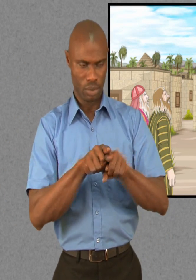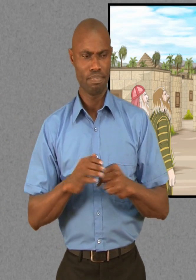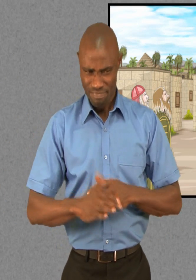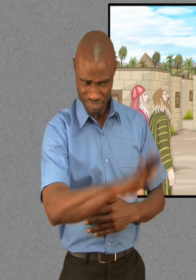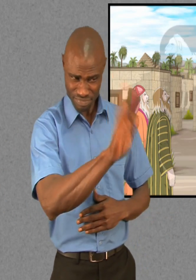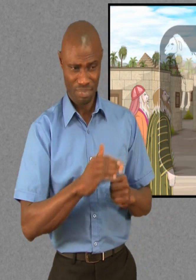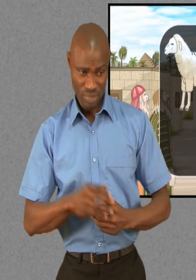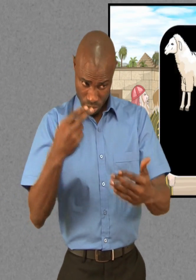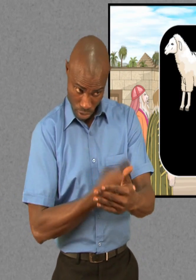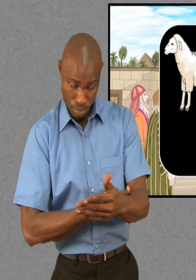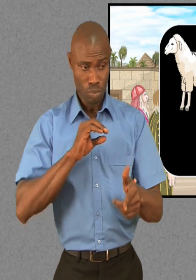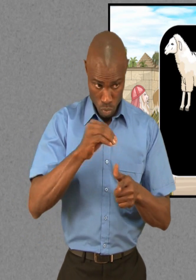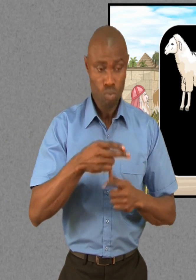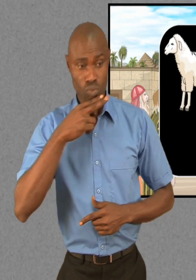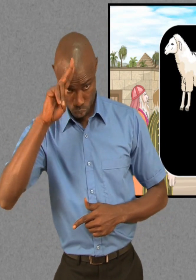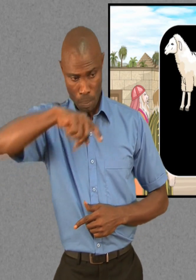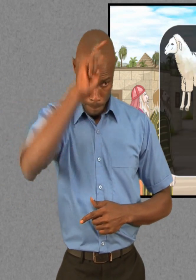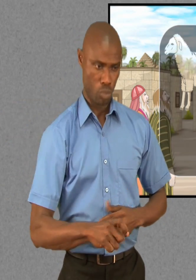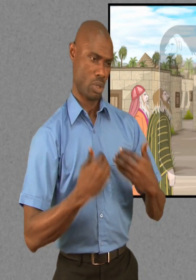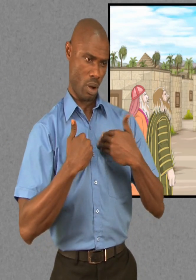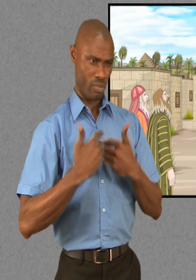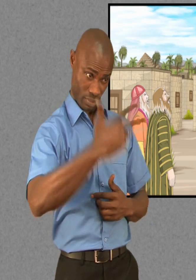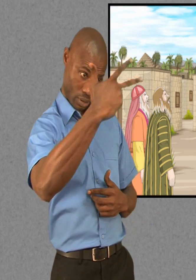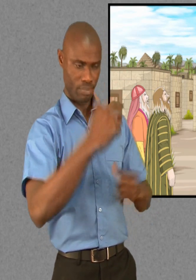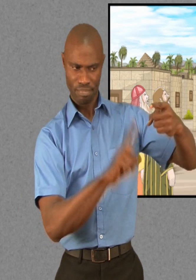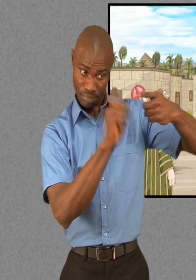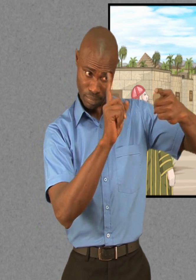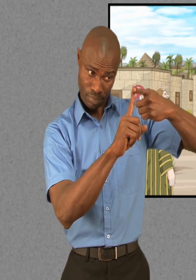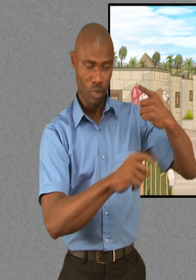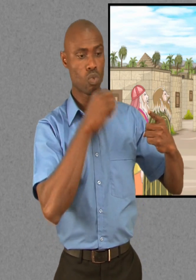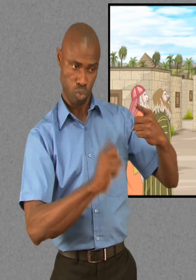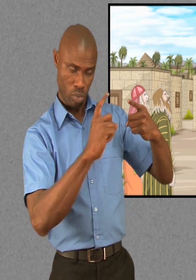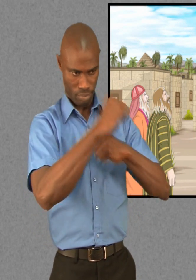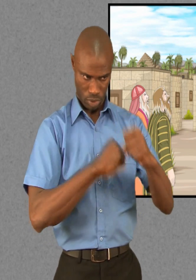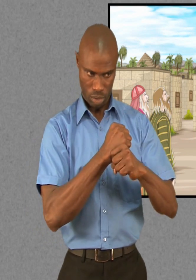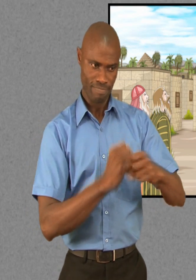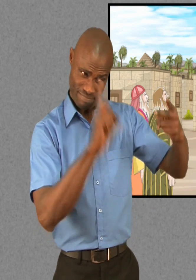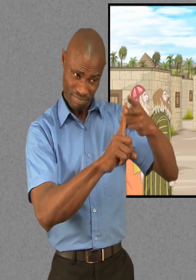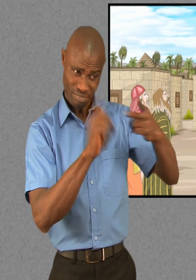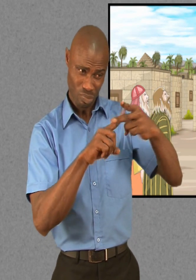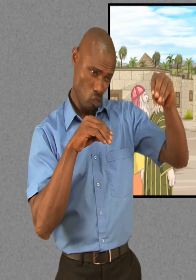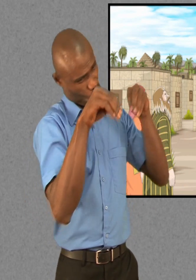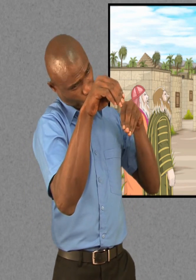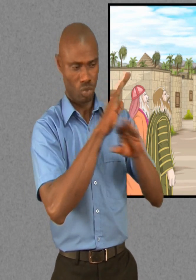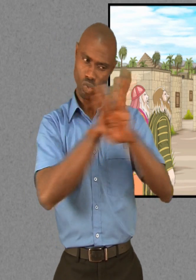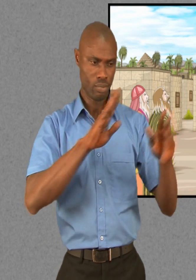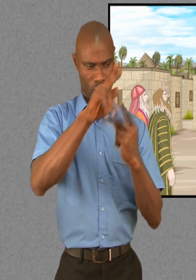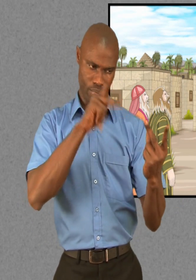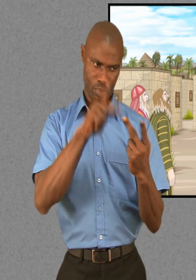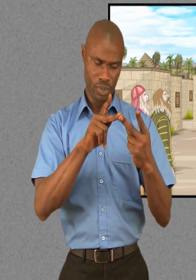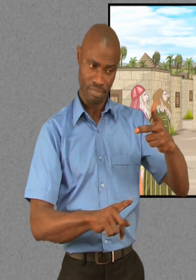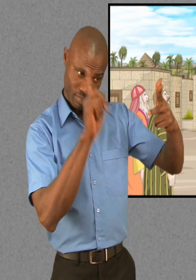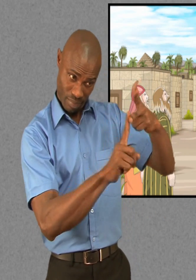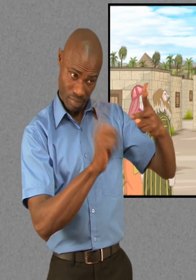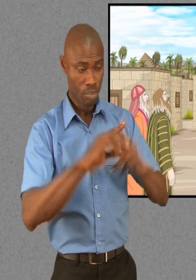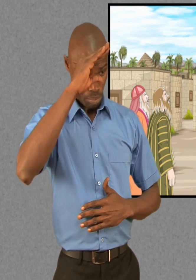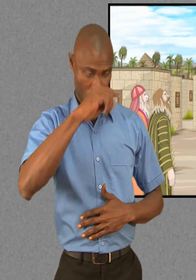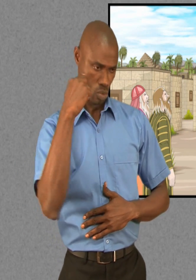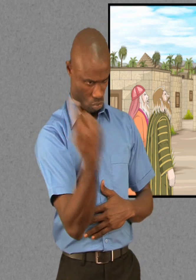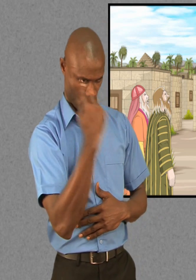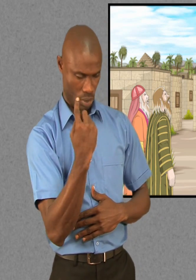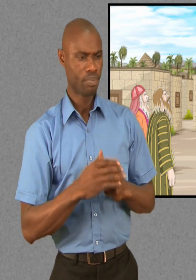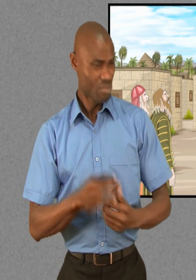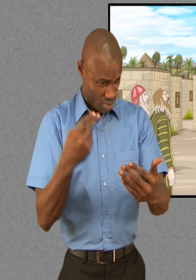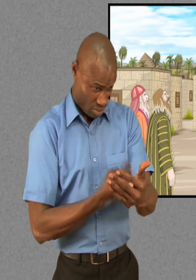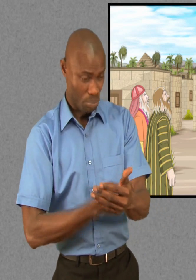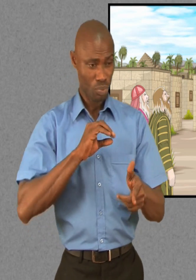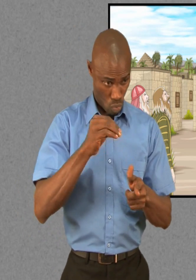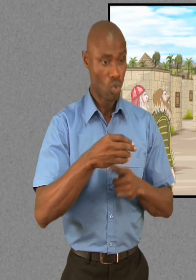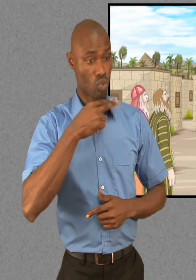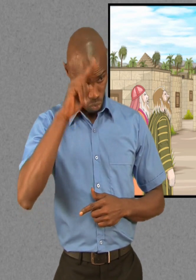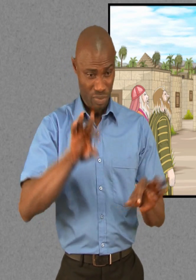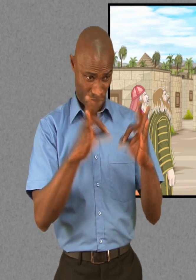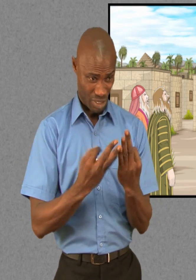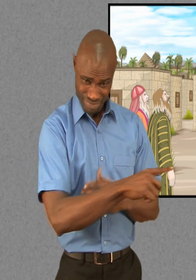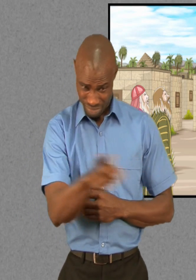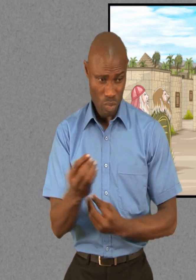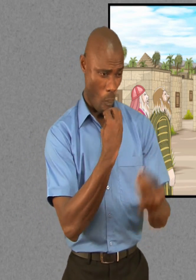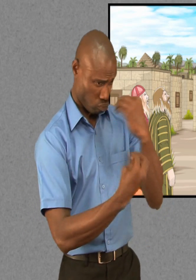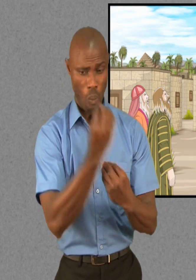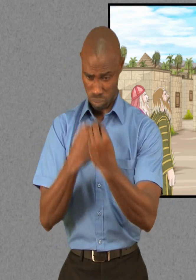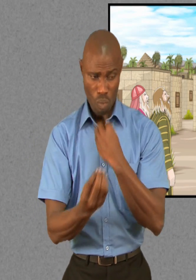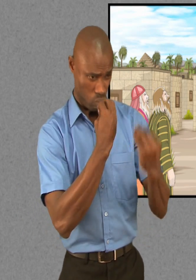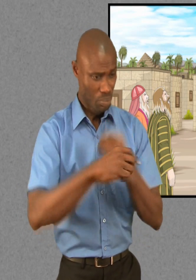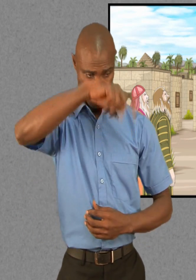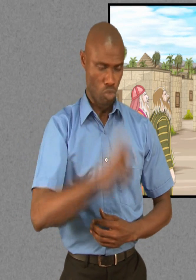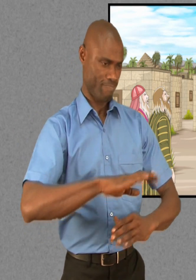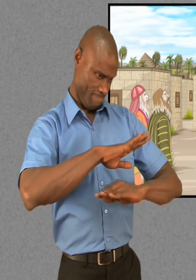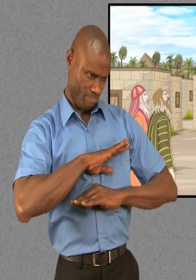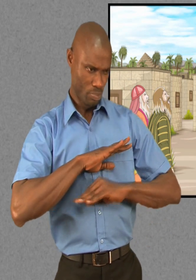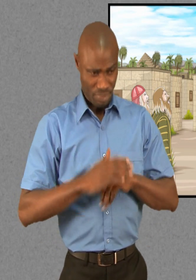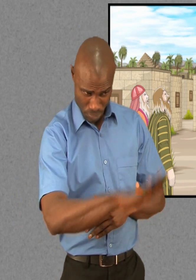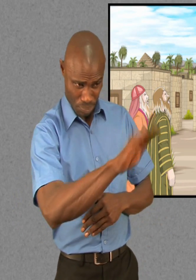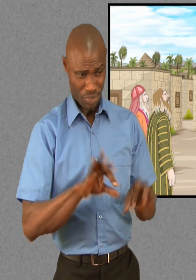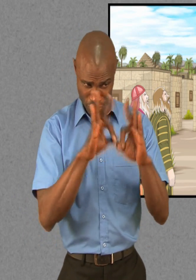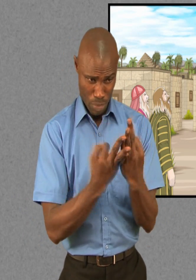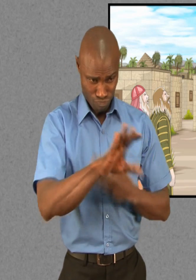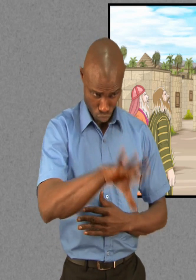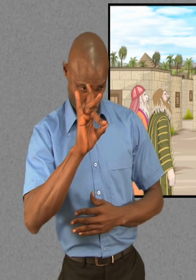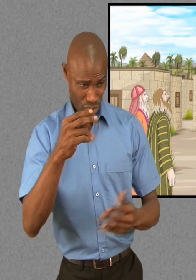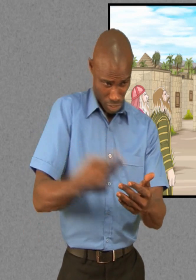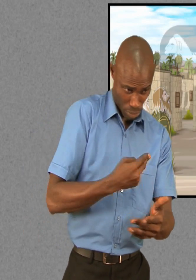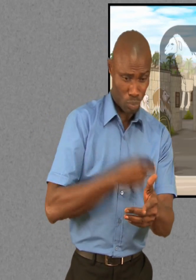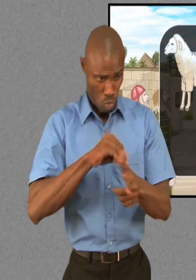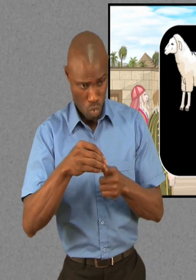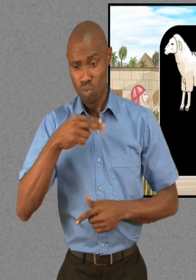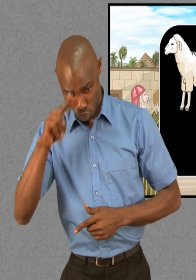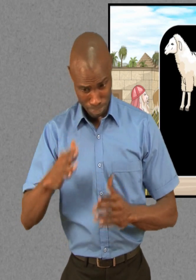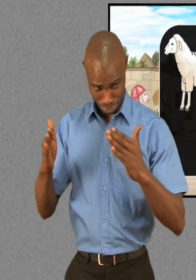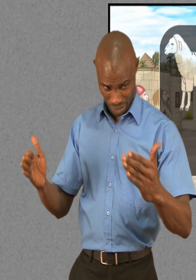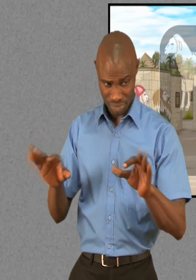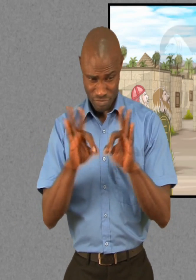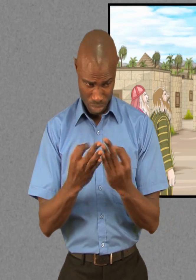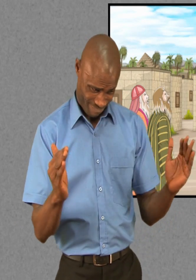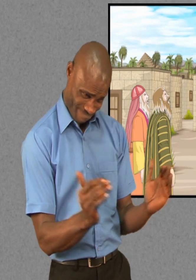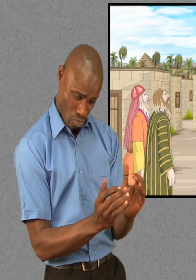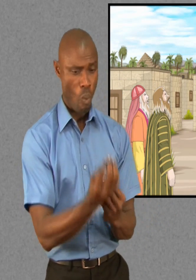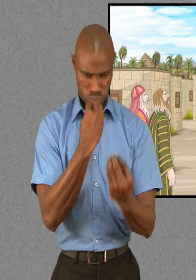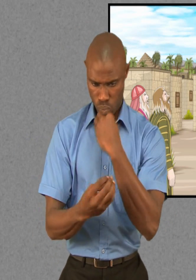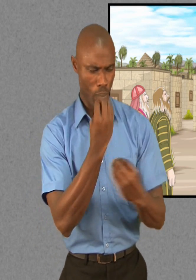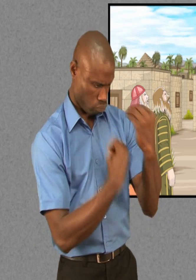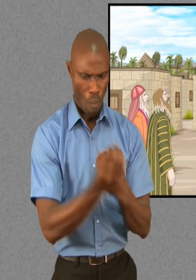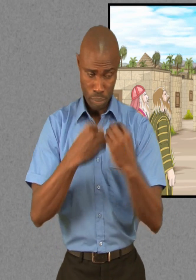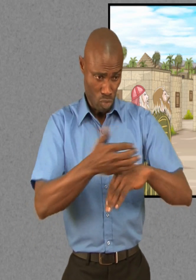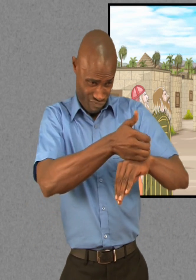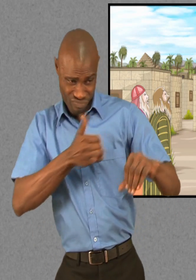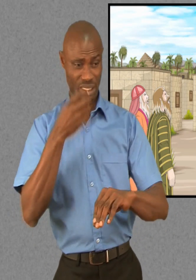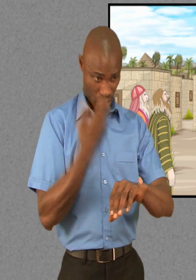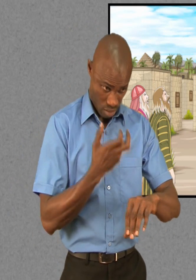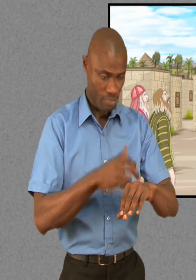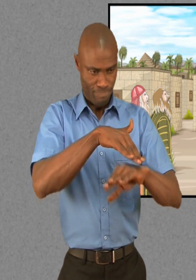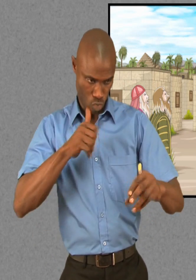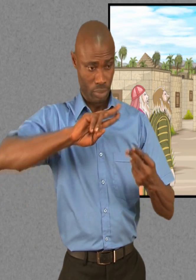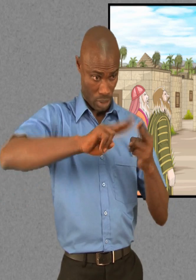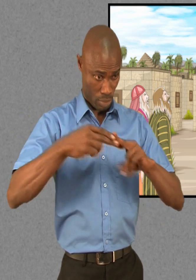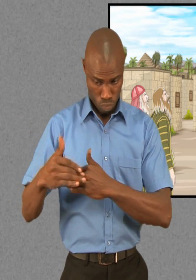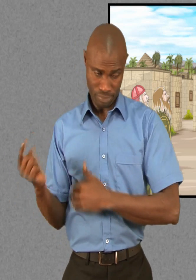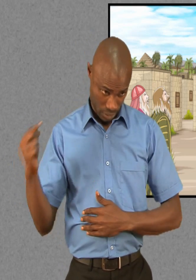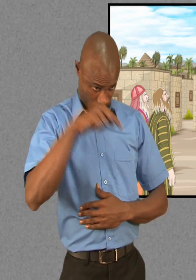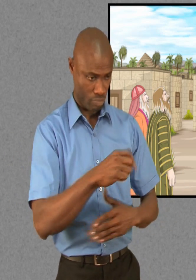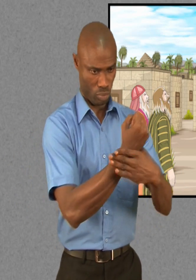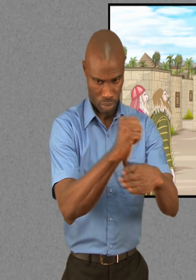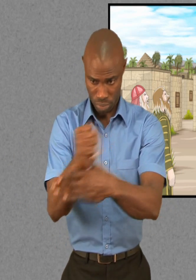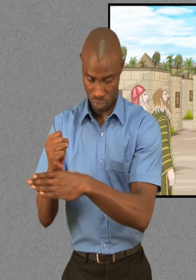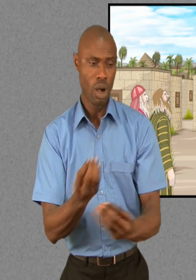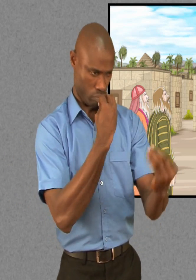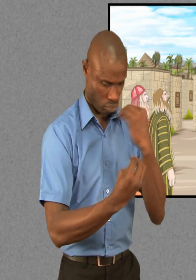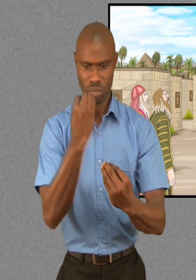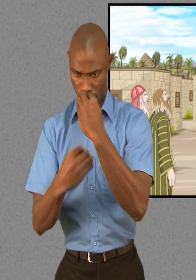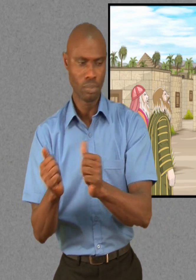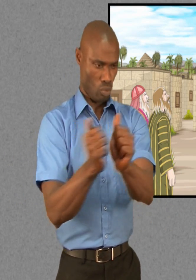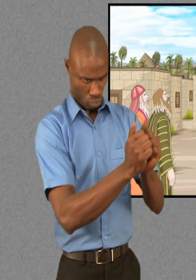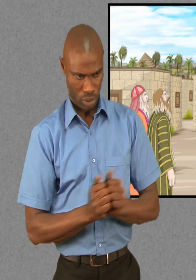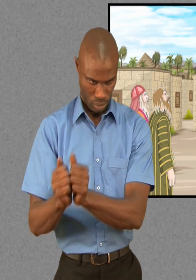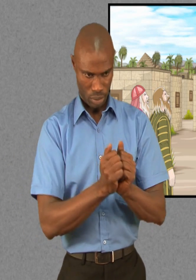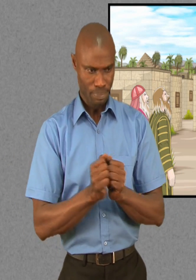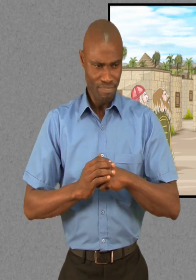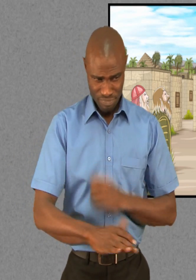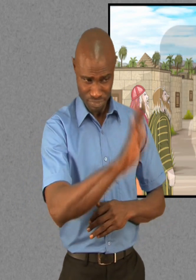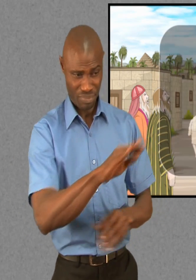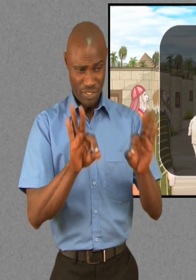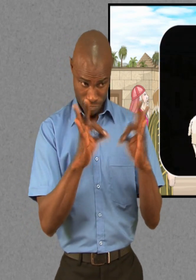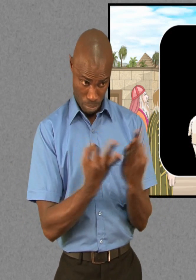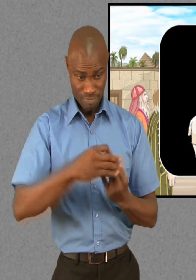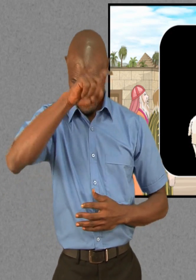Your lamb must be an unblemished year-old male, and you may take it from the sheep or the goats.